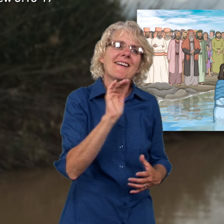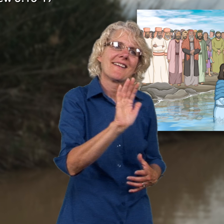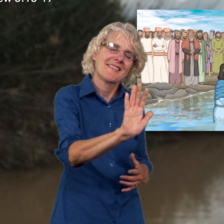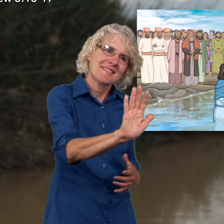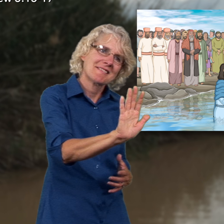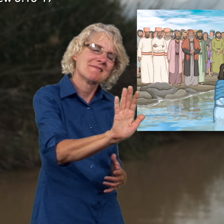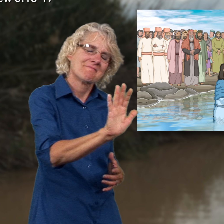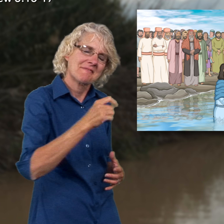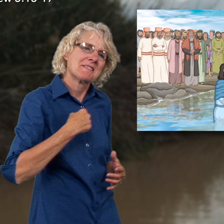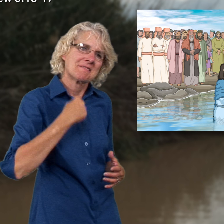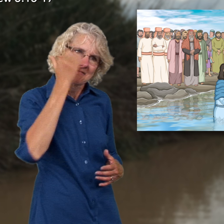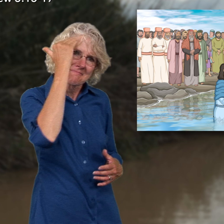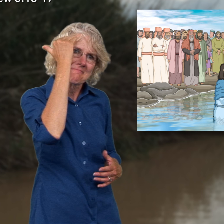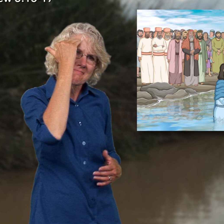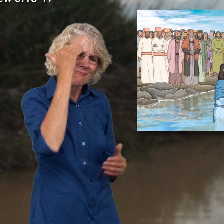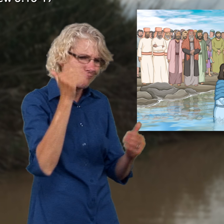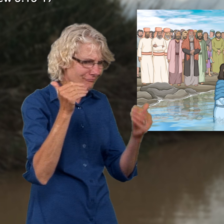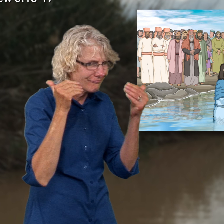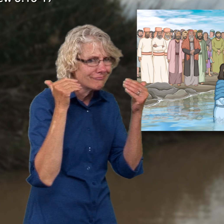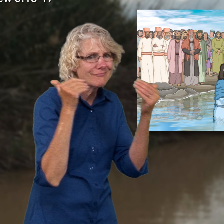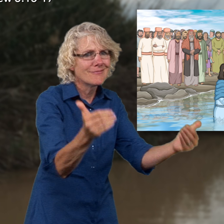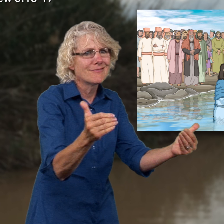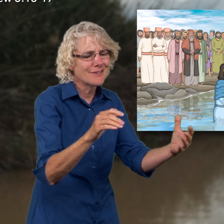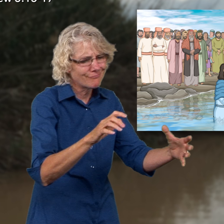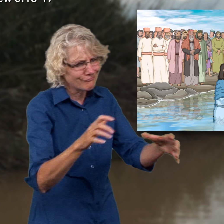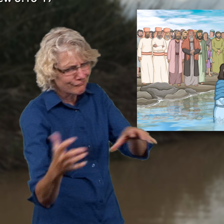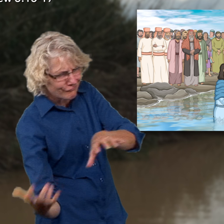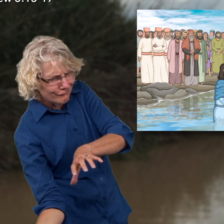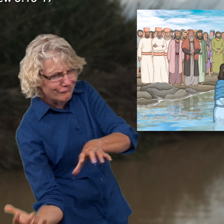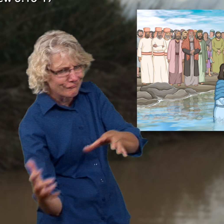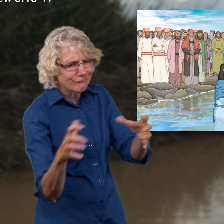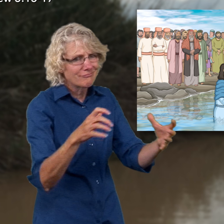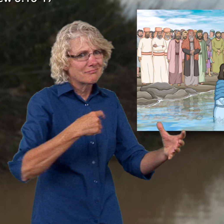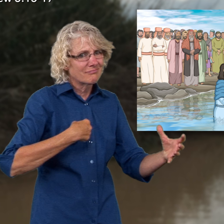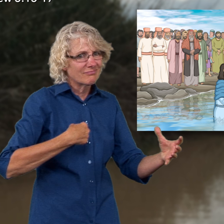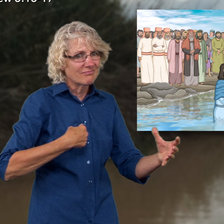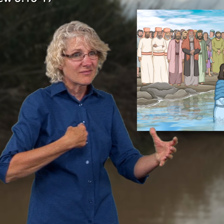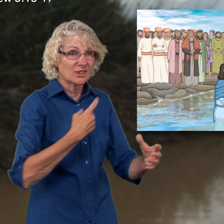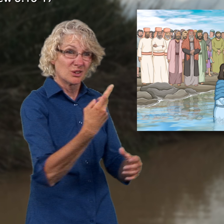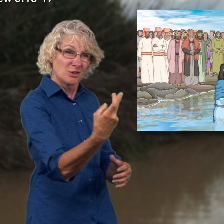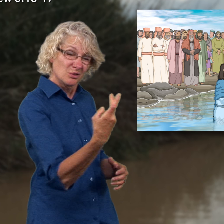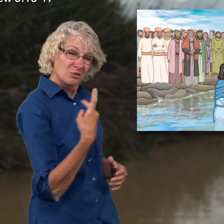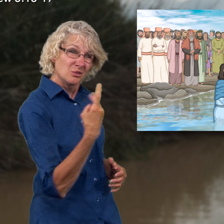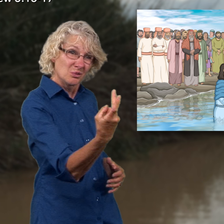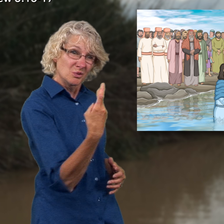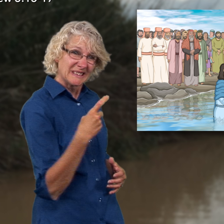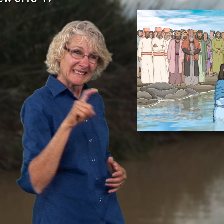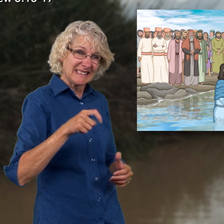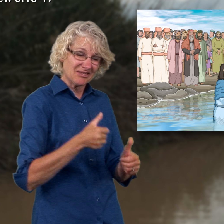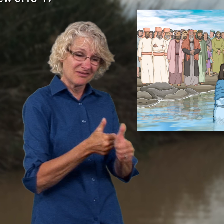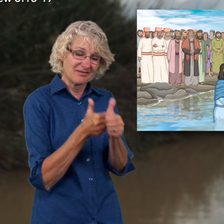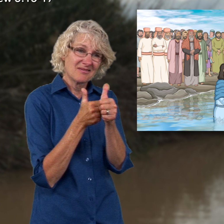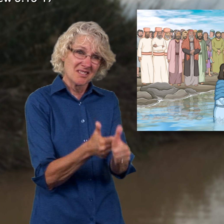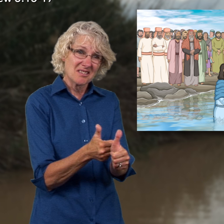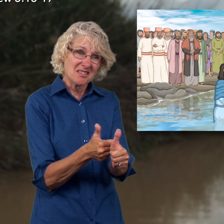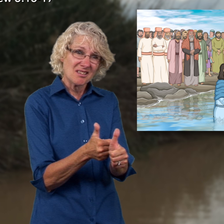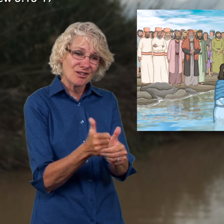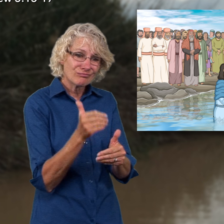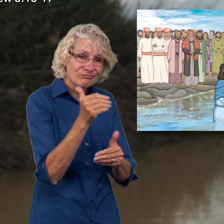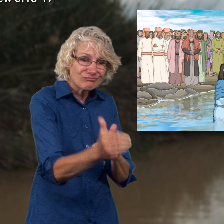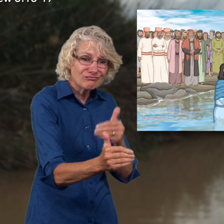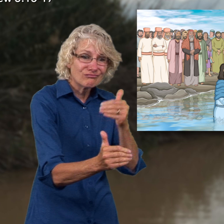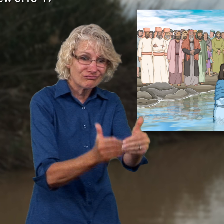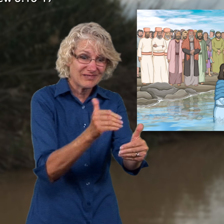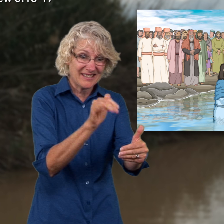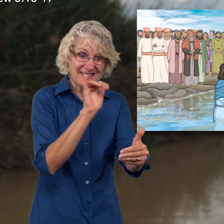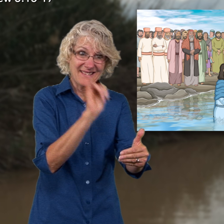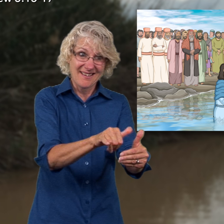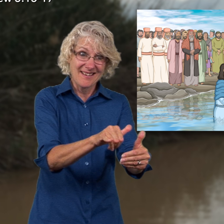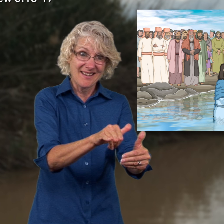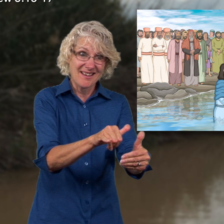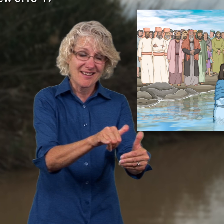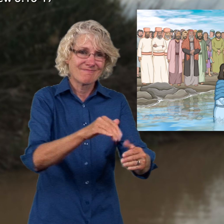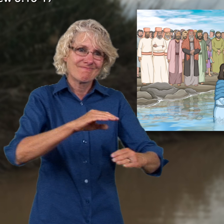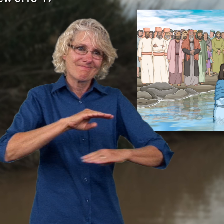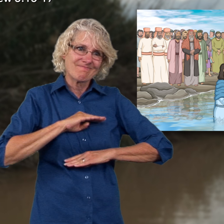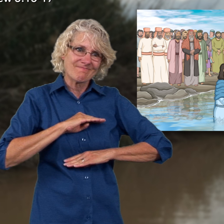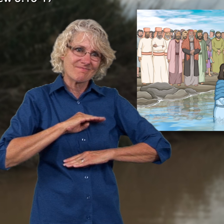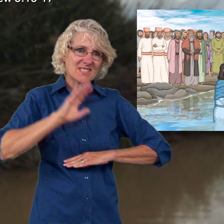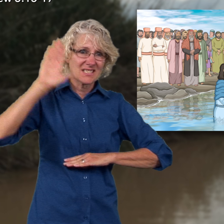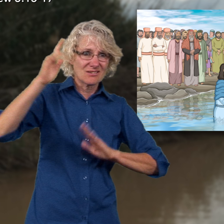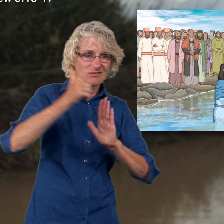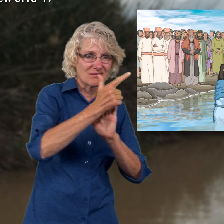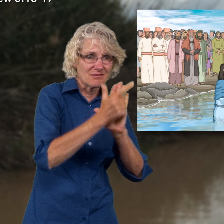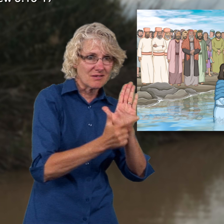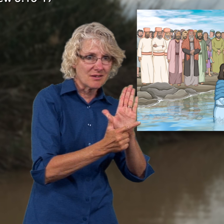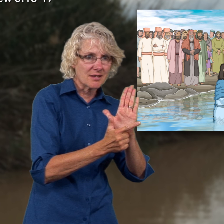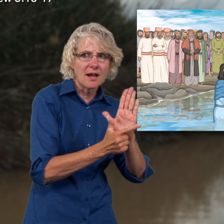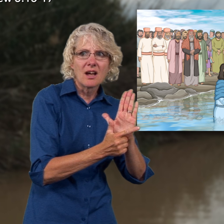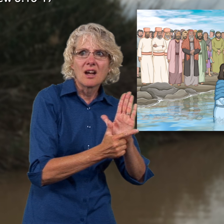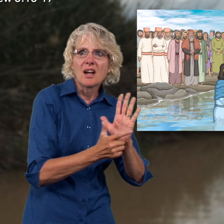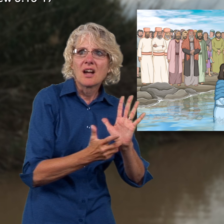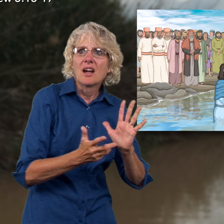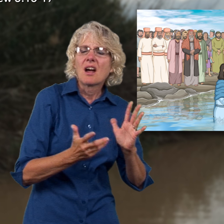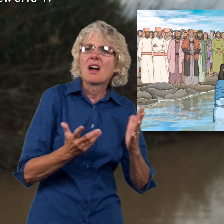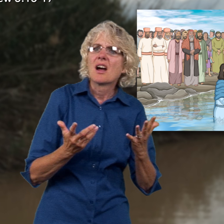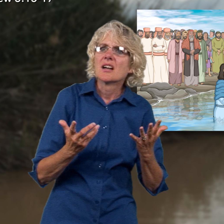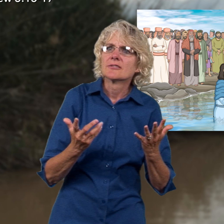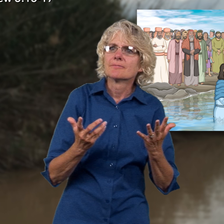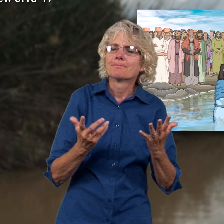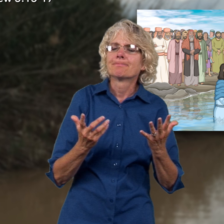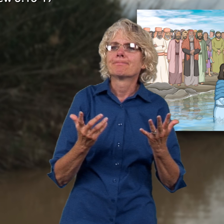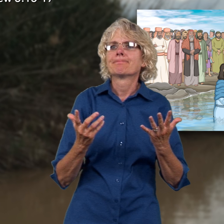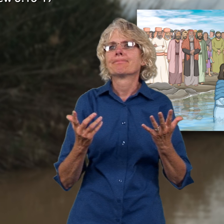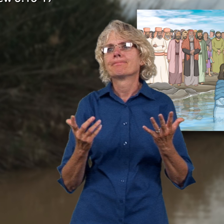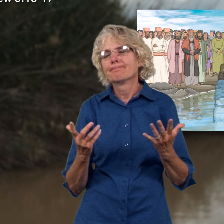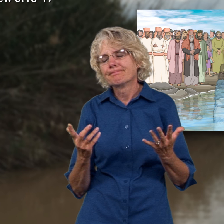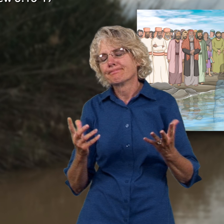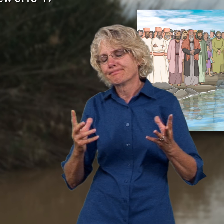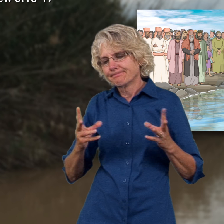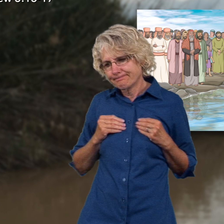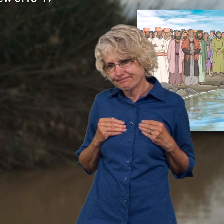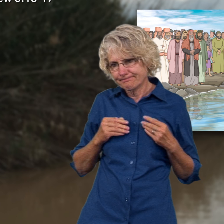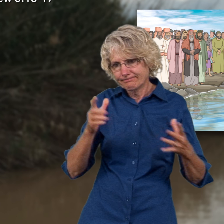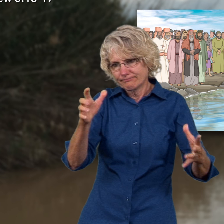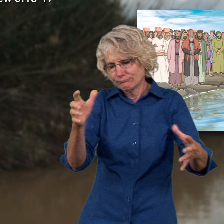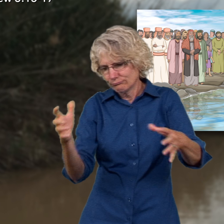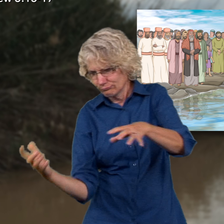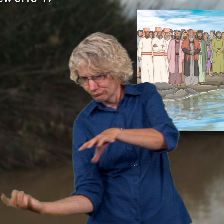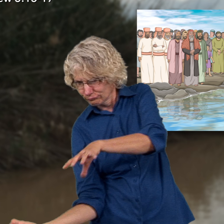“It is fitting for us to fulfill all righteousness in this way.” Then John permitted Him.